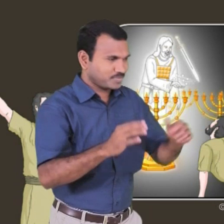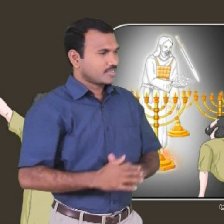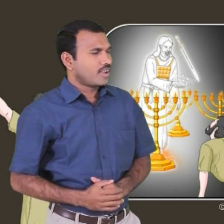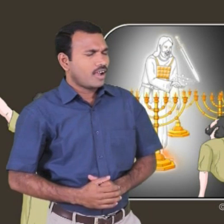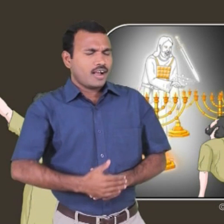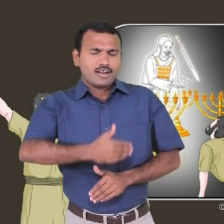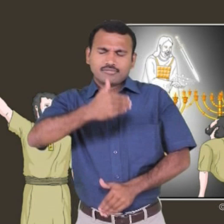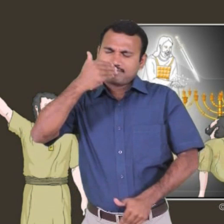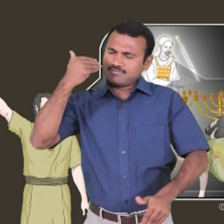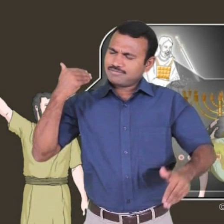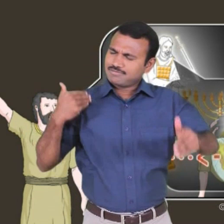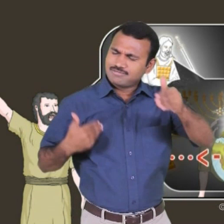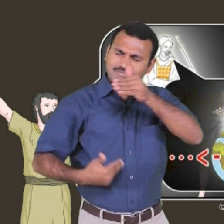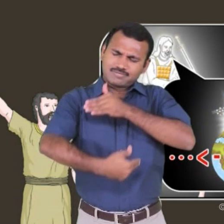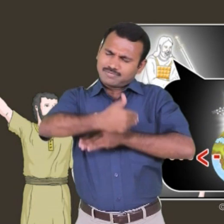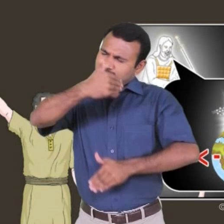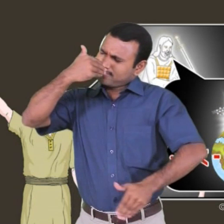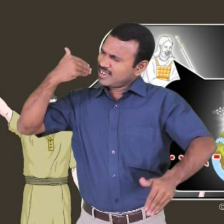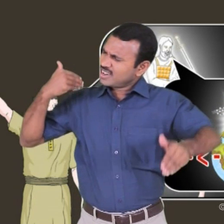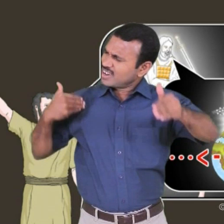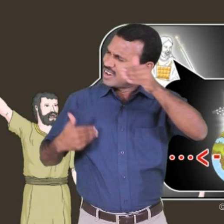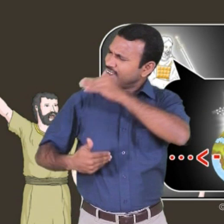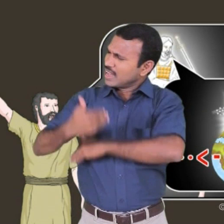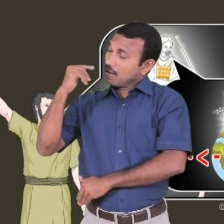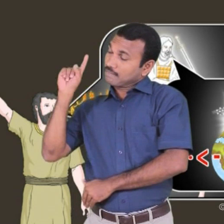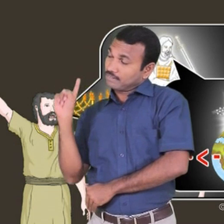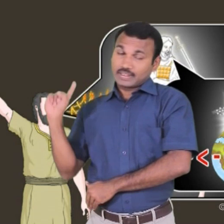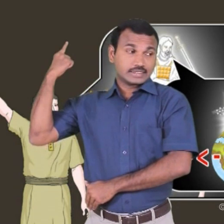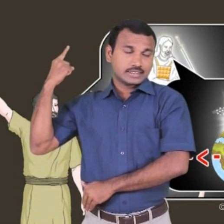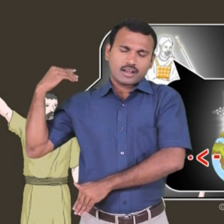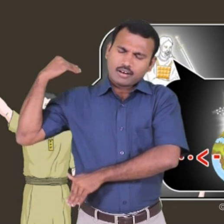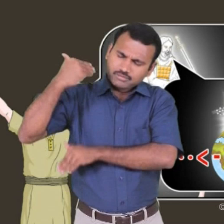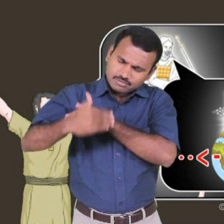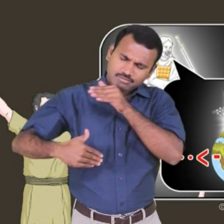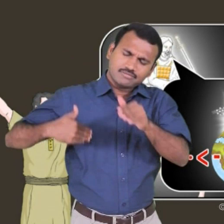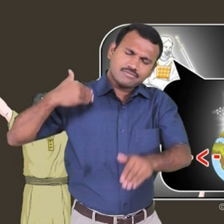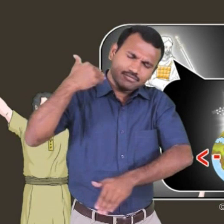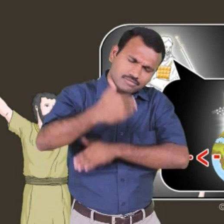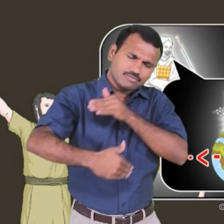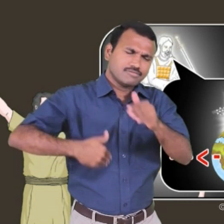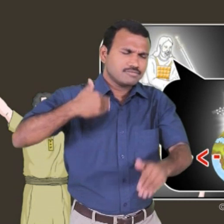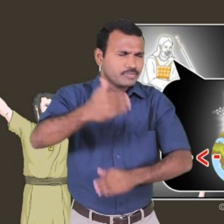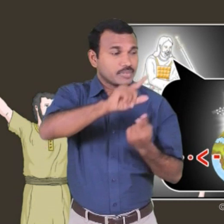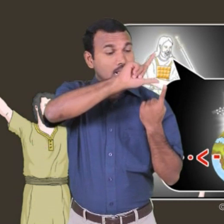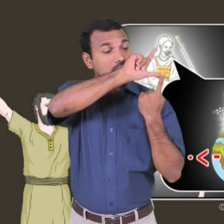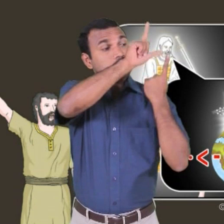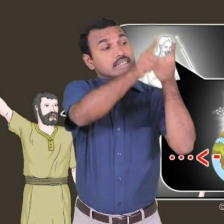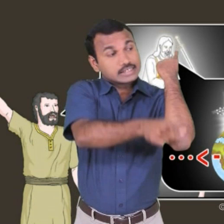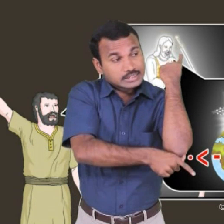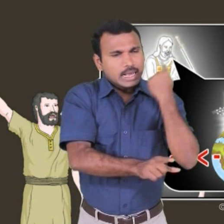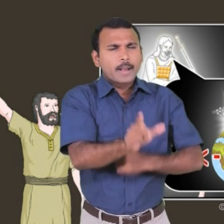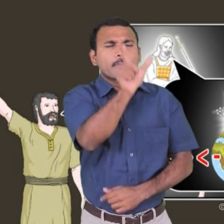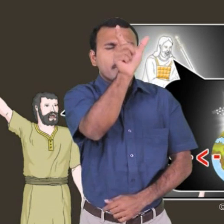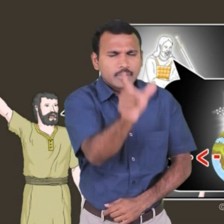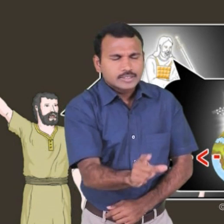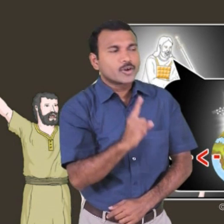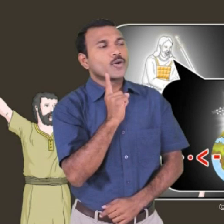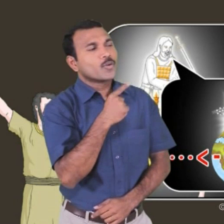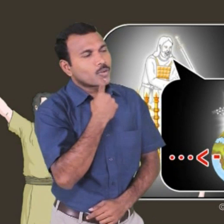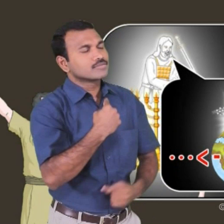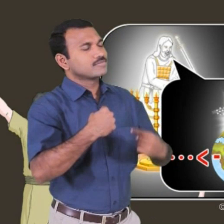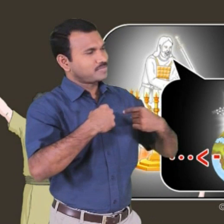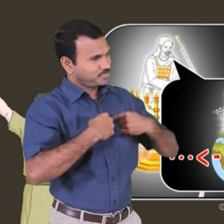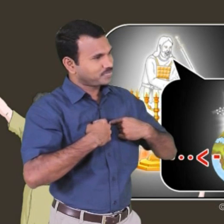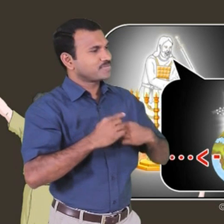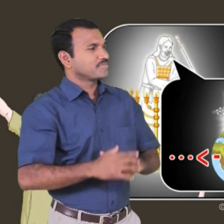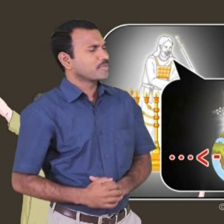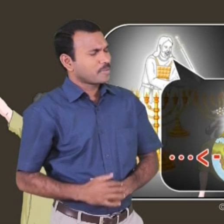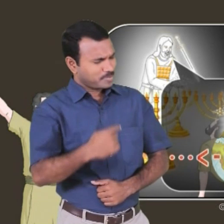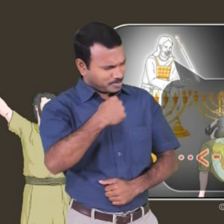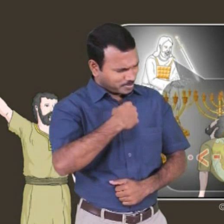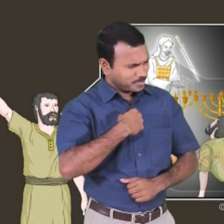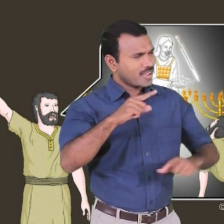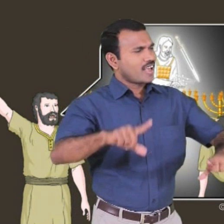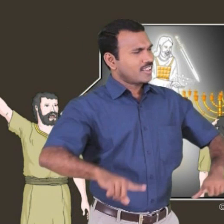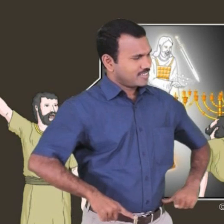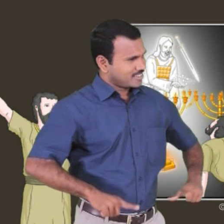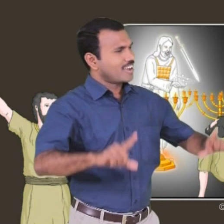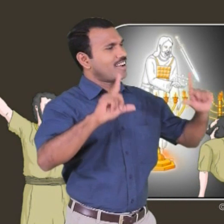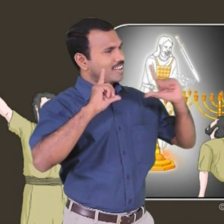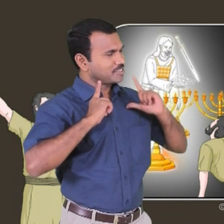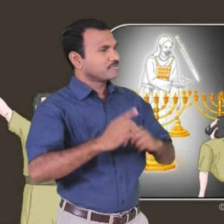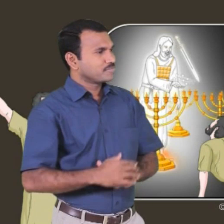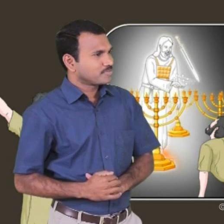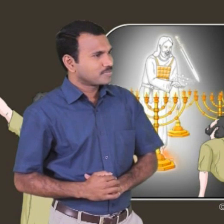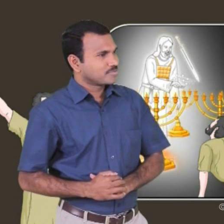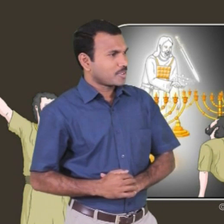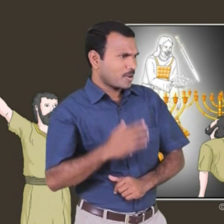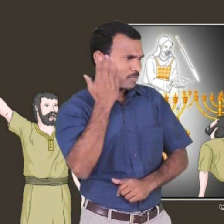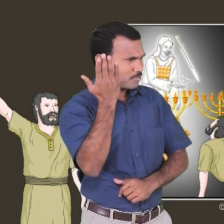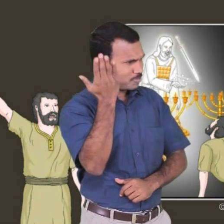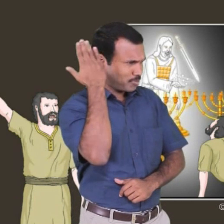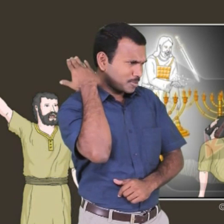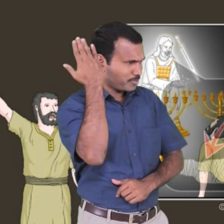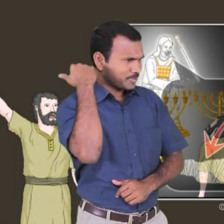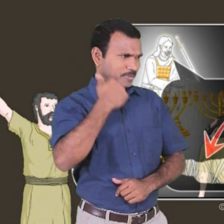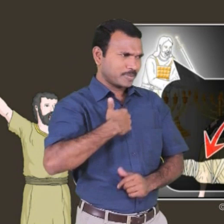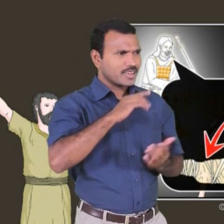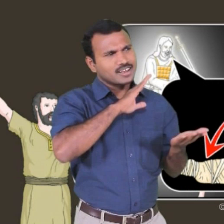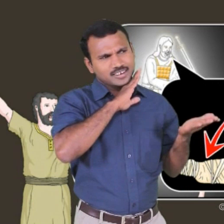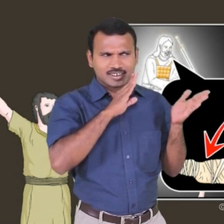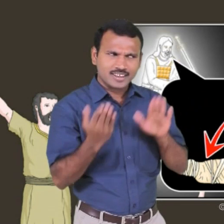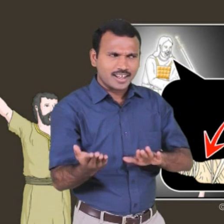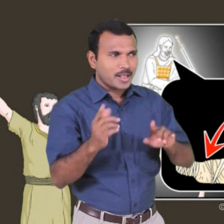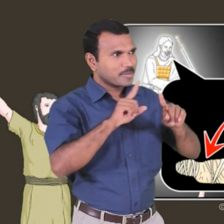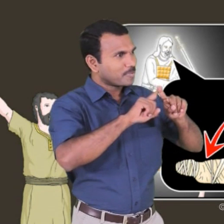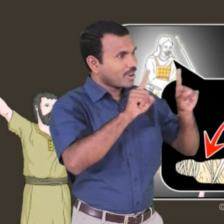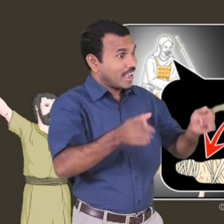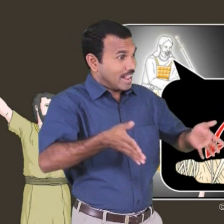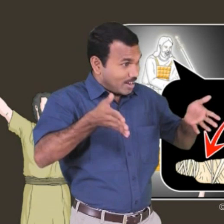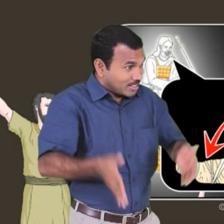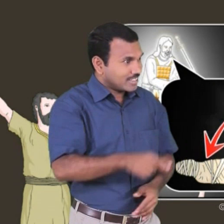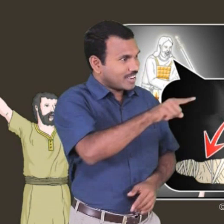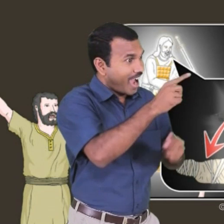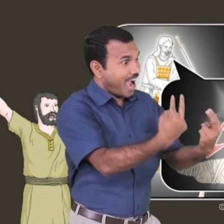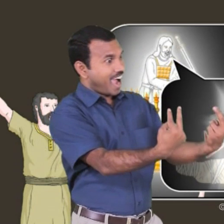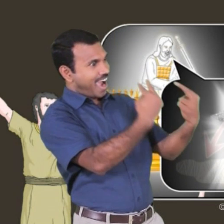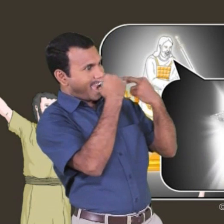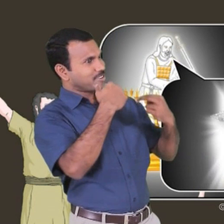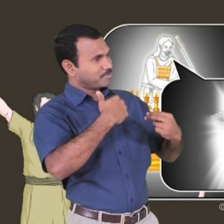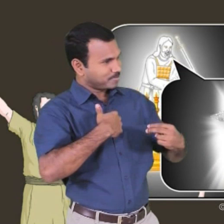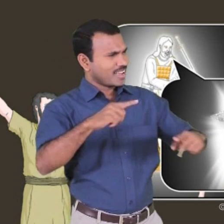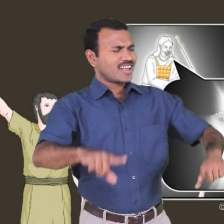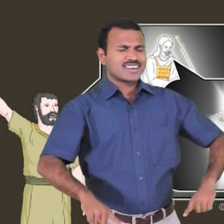I am the First and the Last, the Living One.